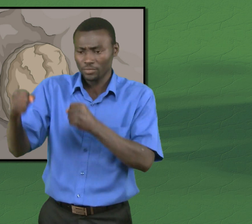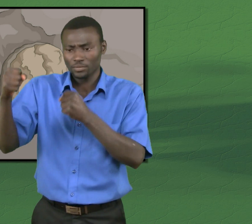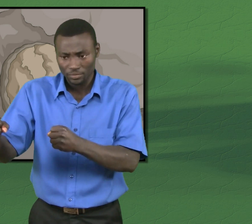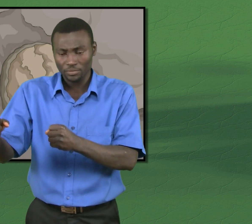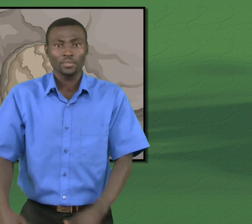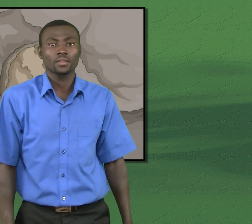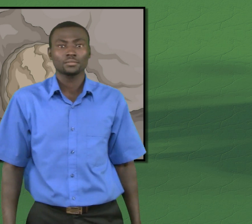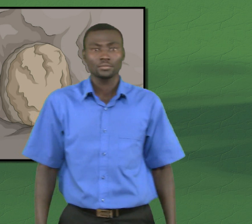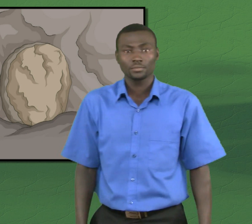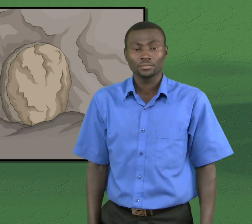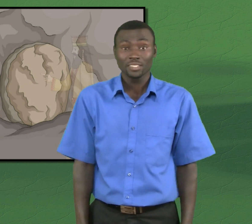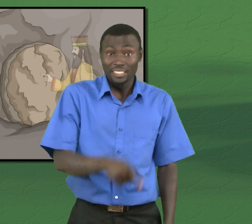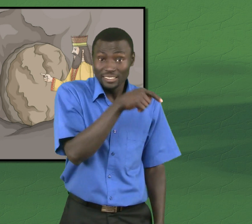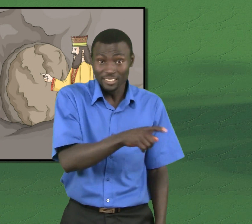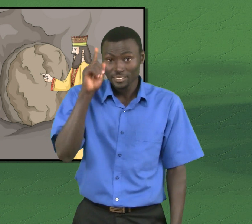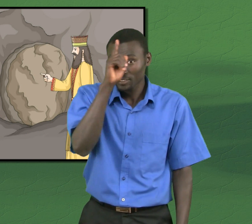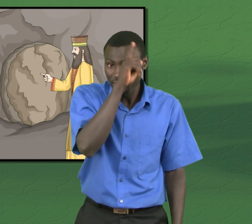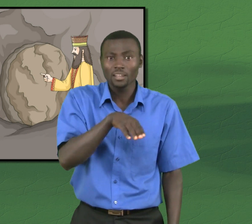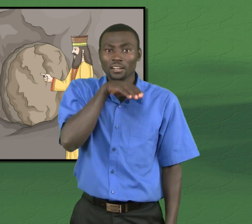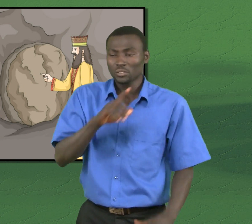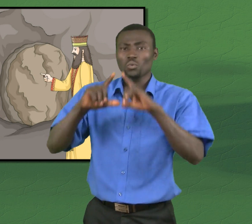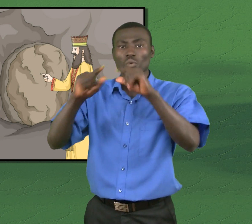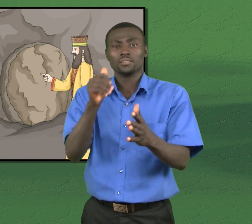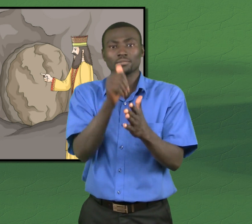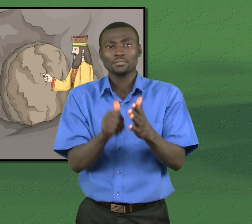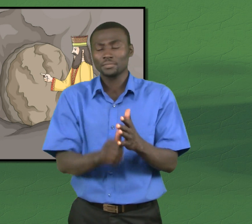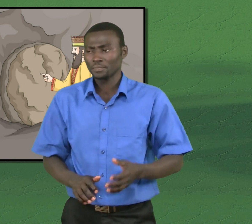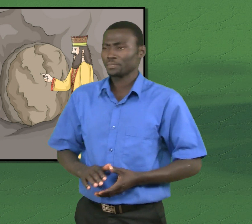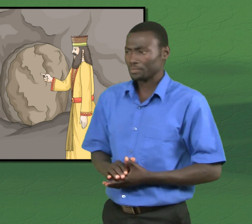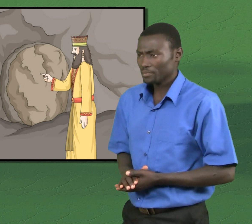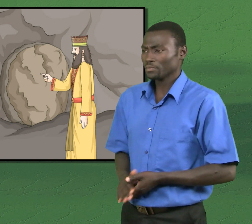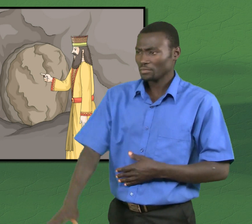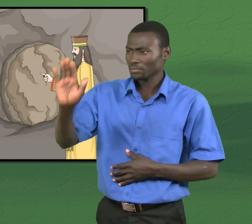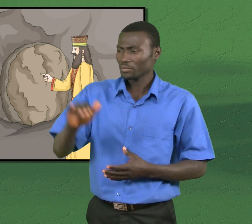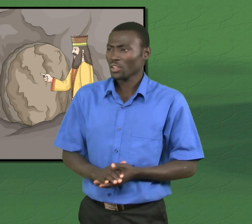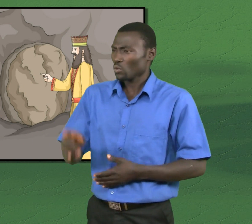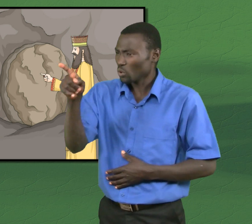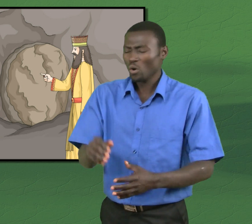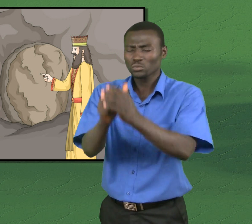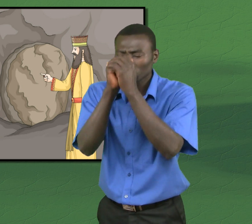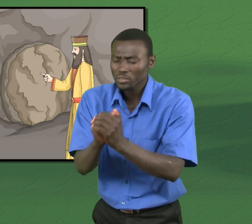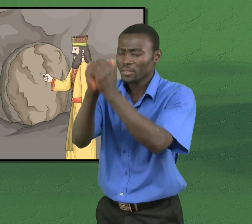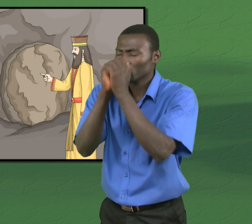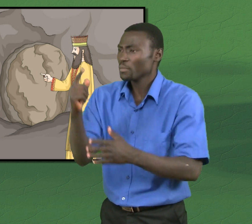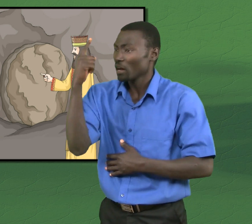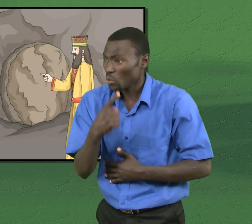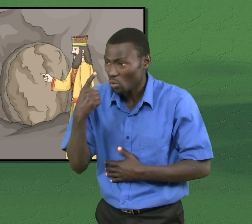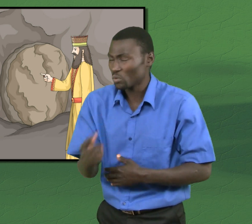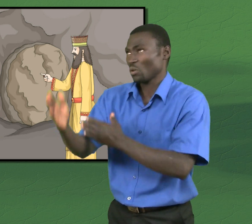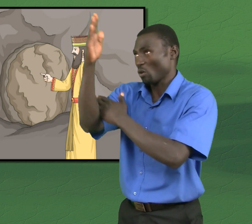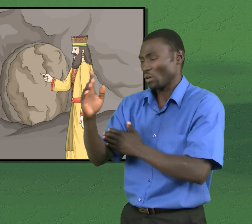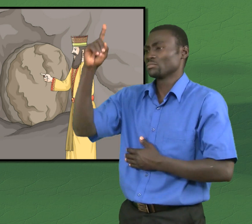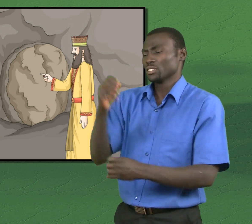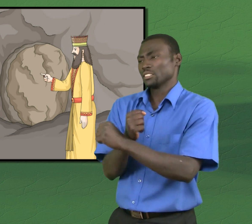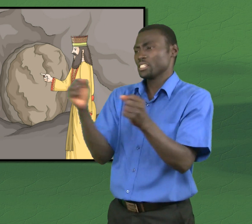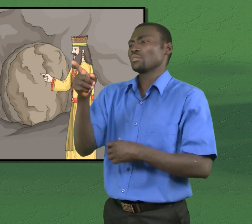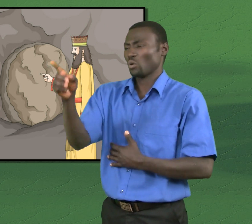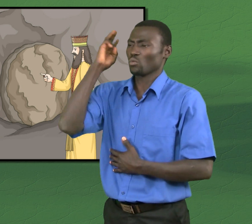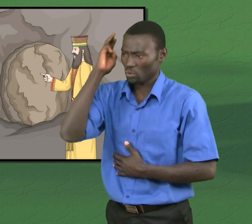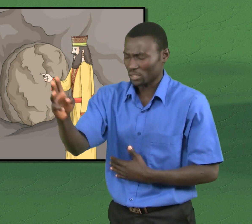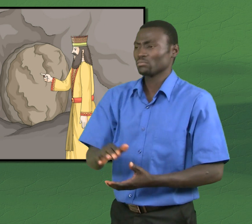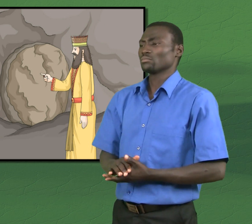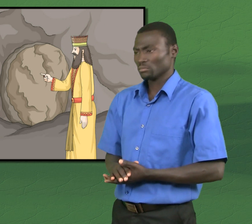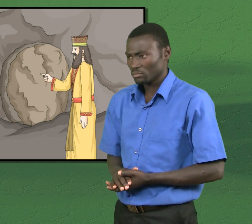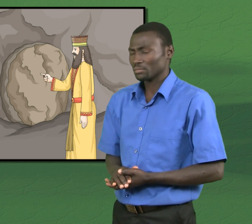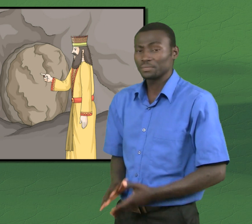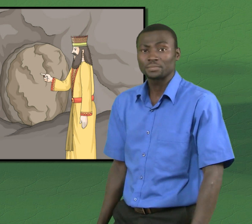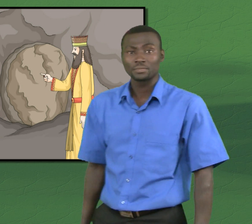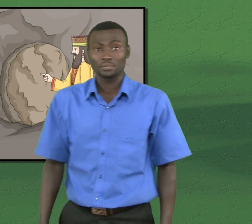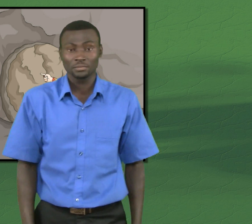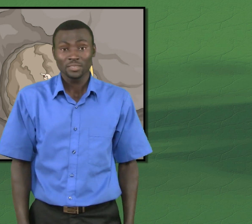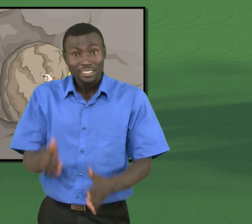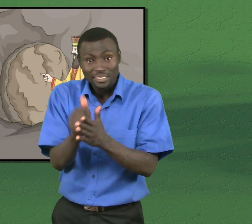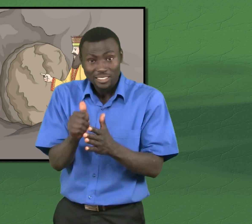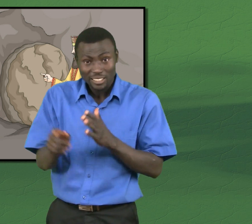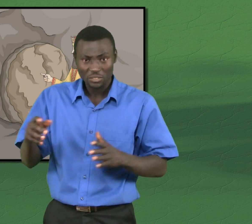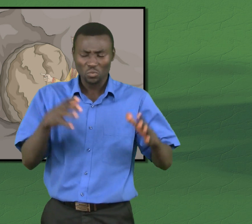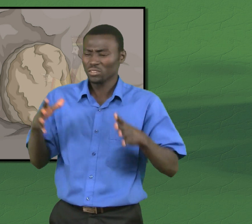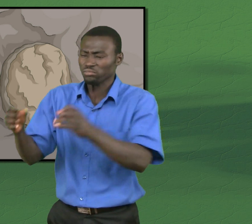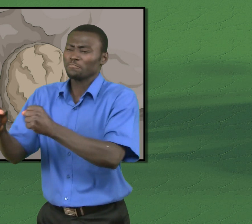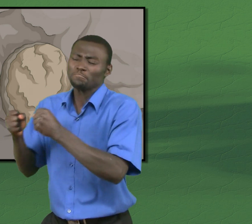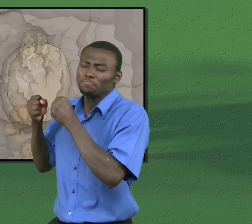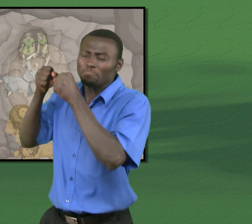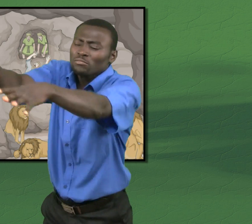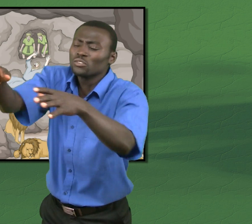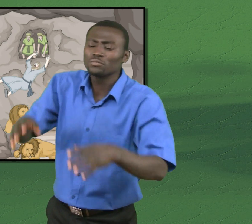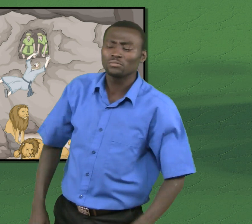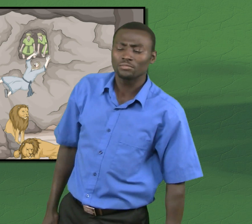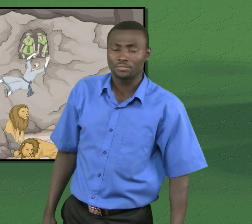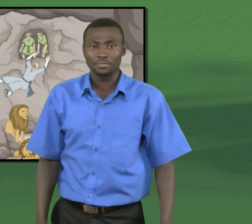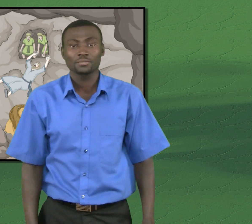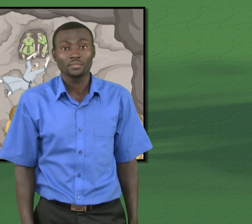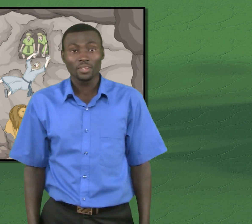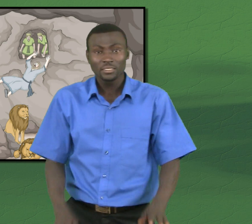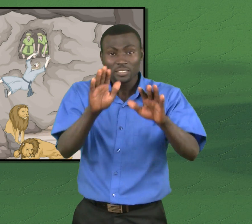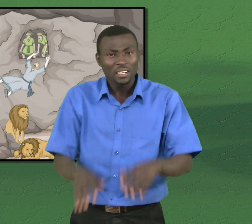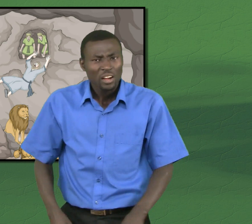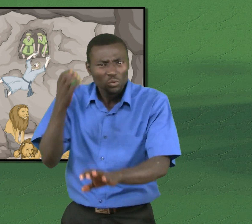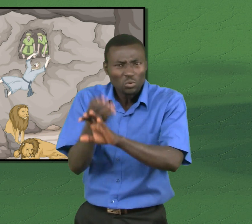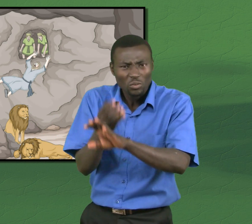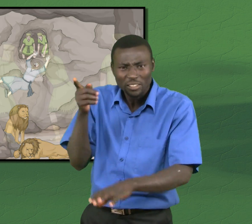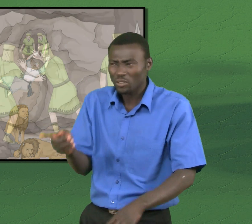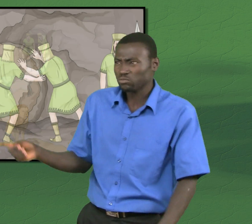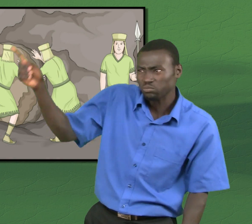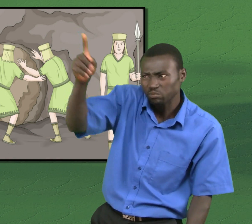The king said to Daniel, “May your God, whom you serve continually, deliver you!”